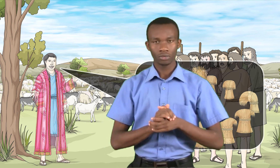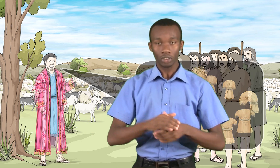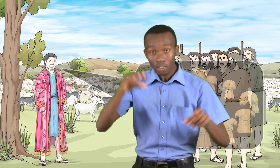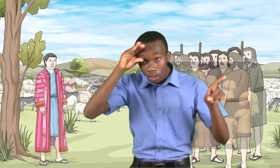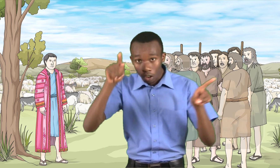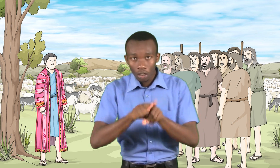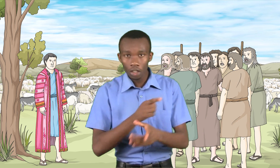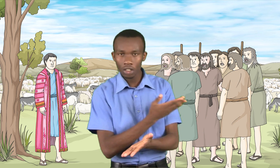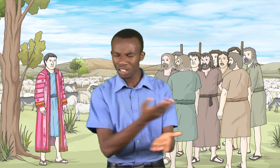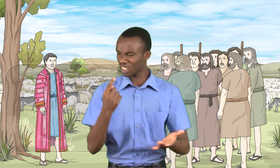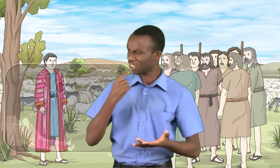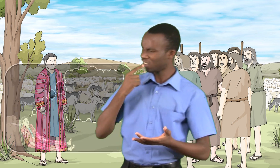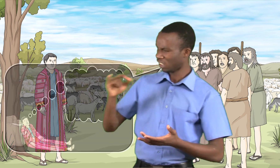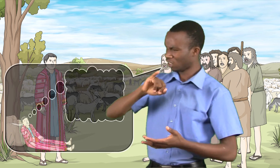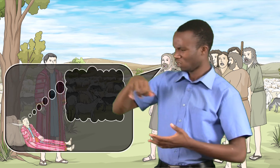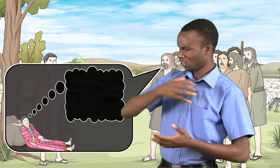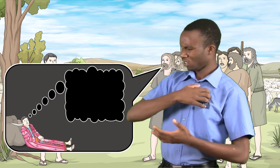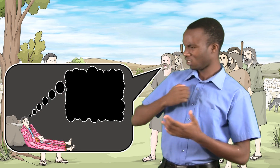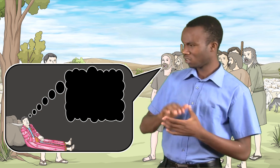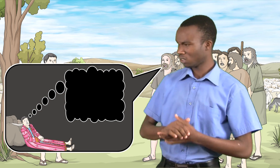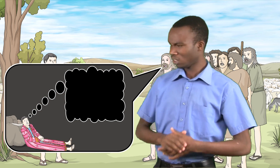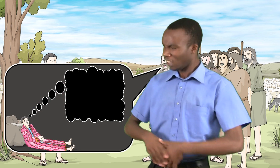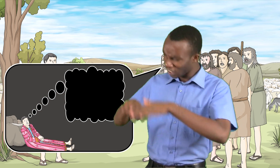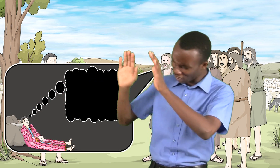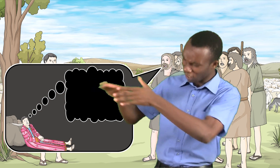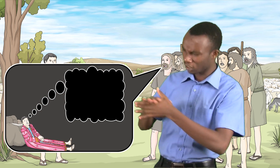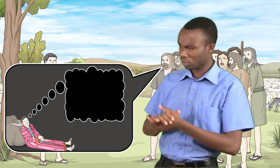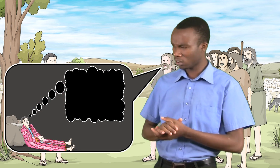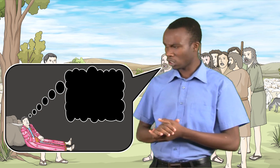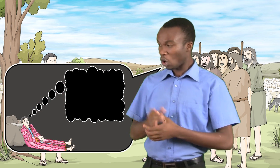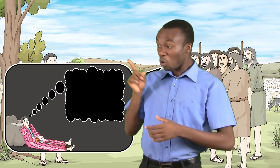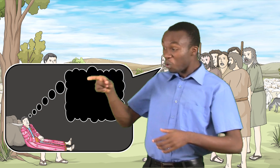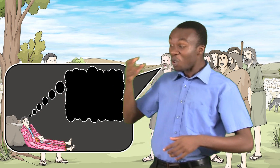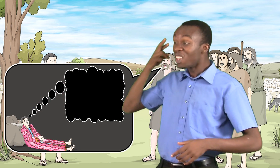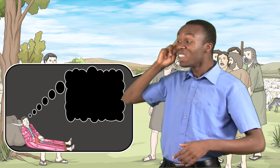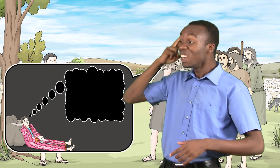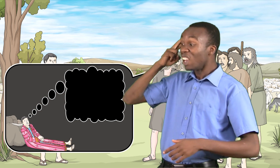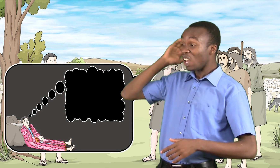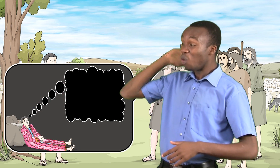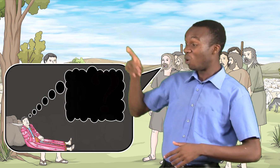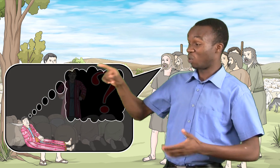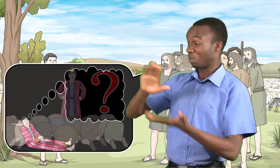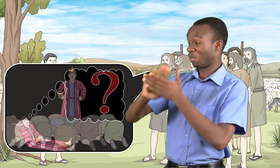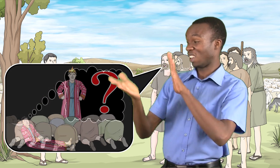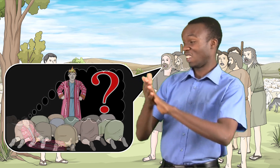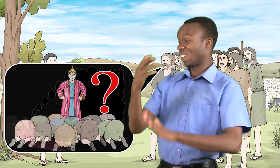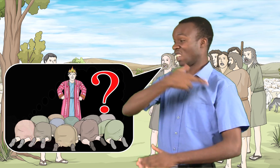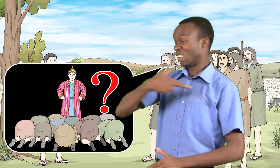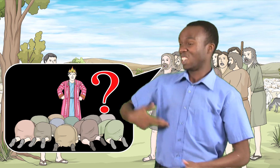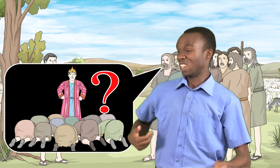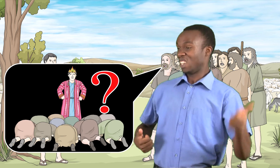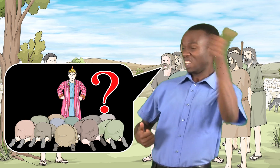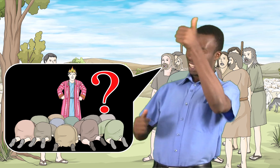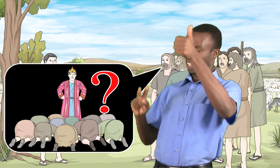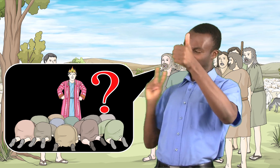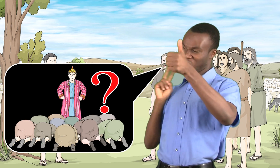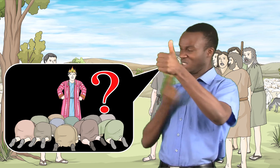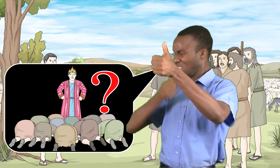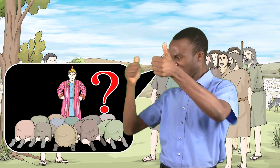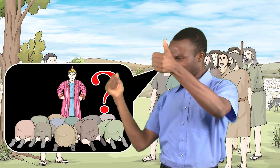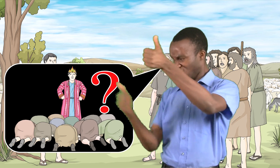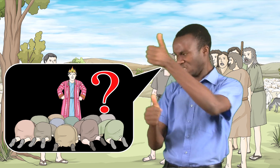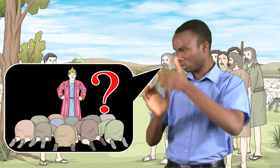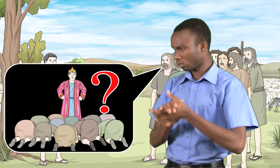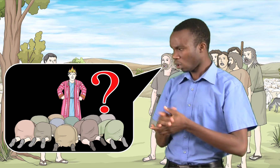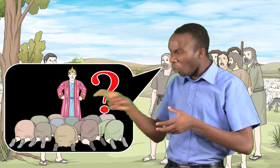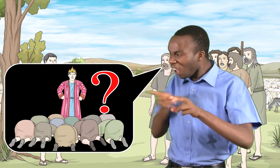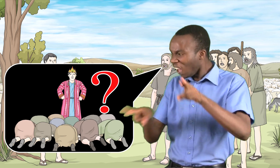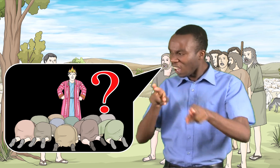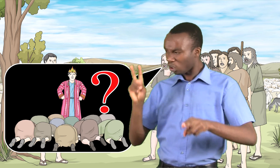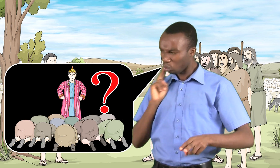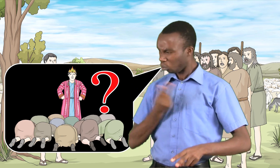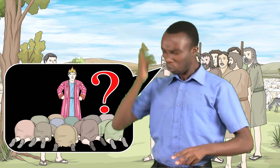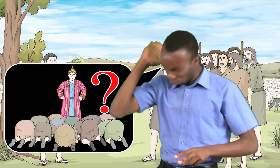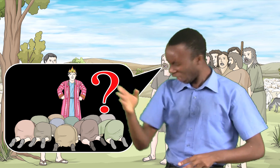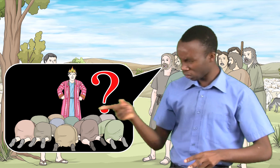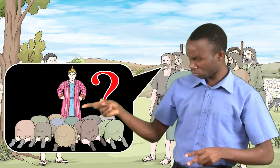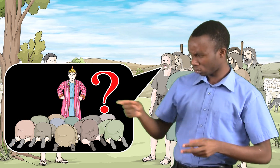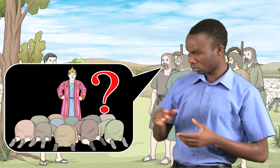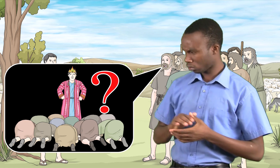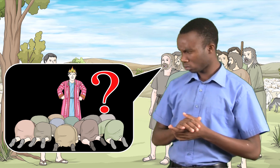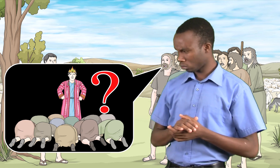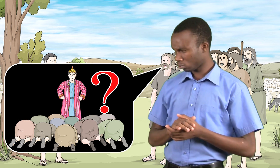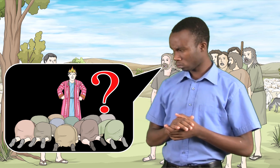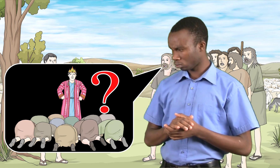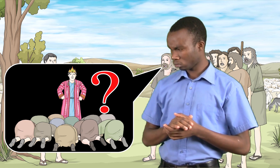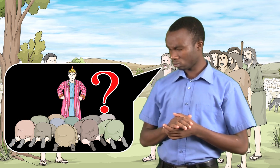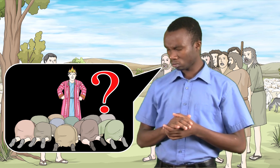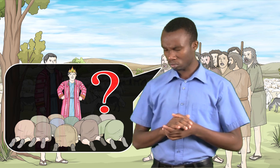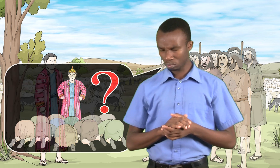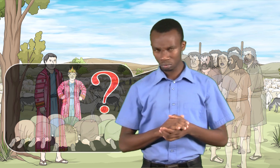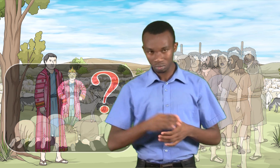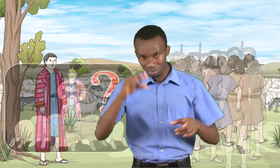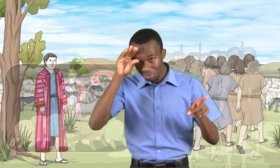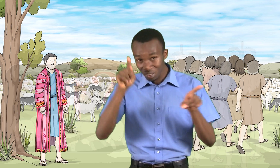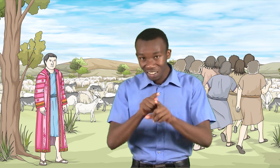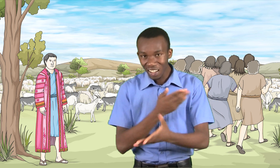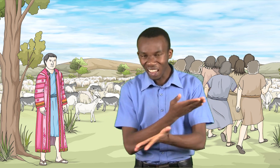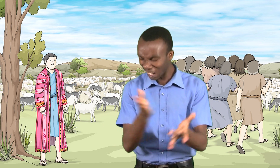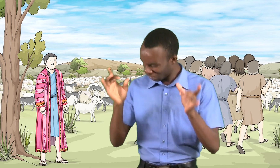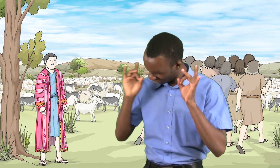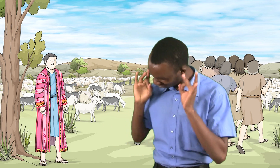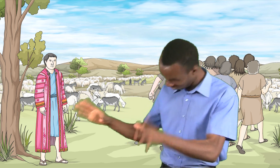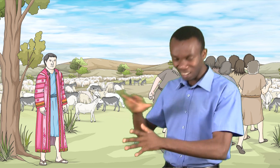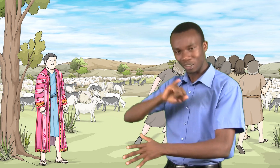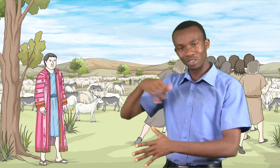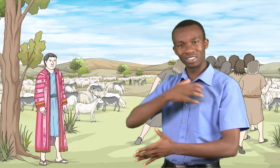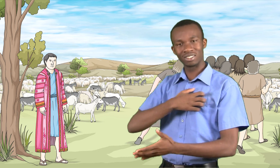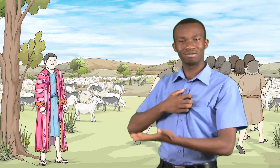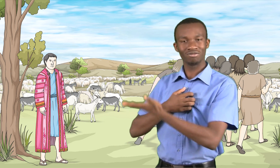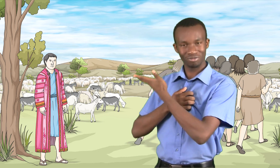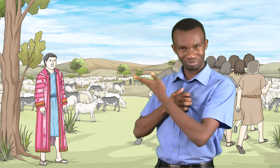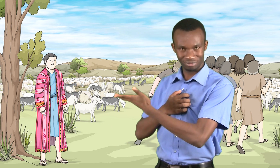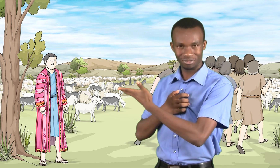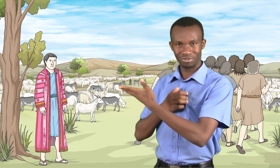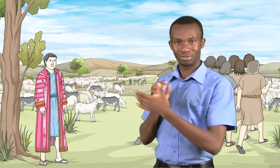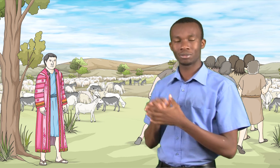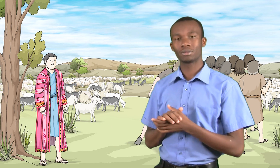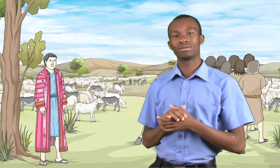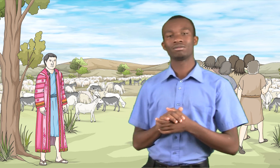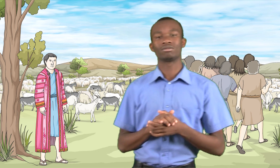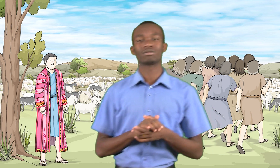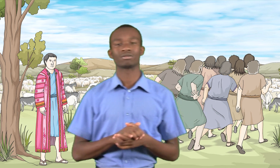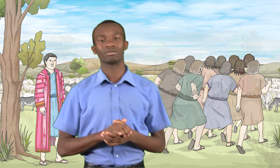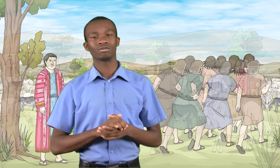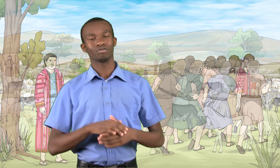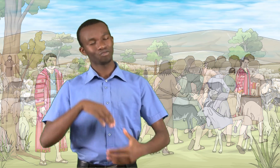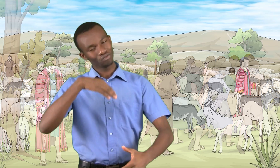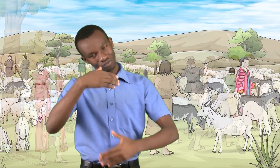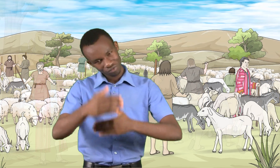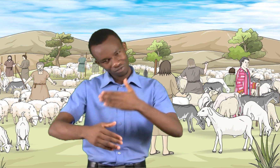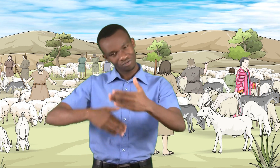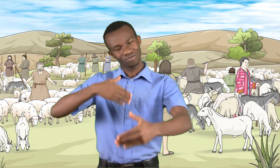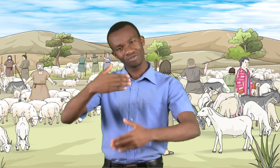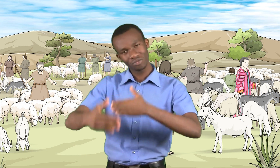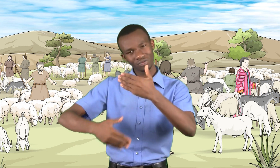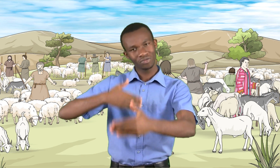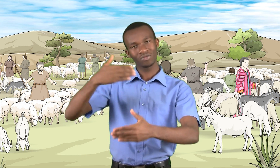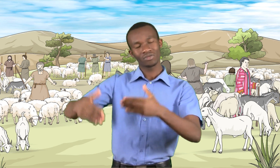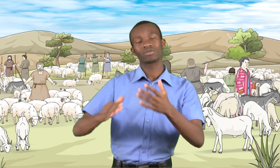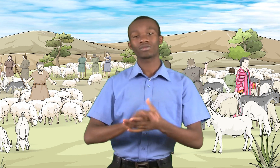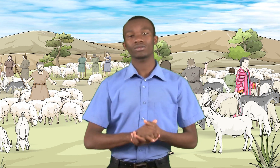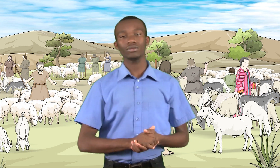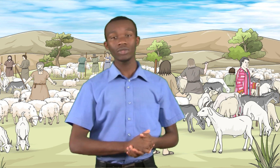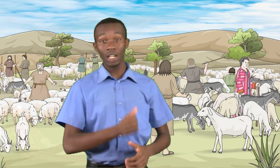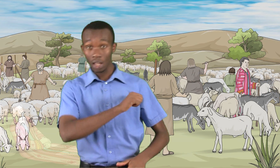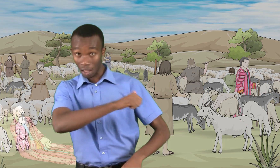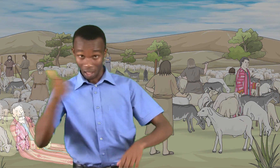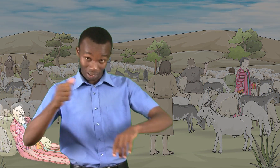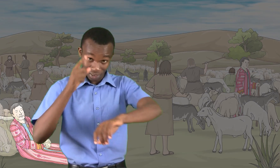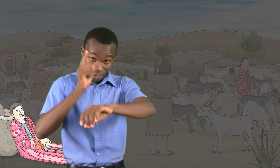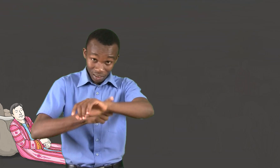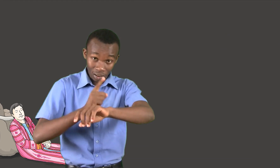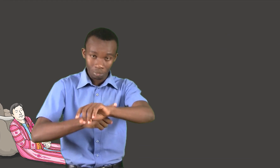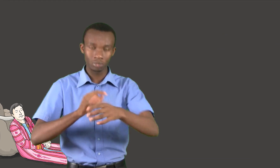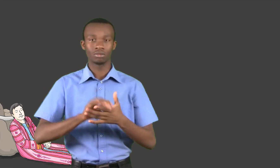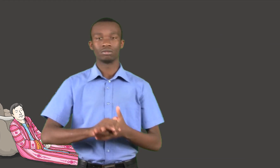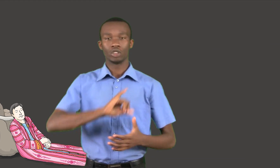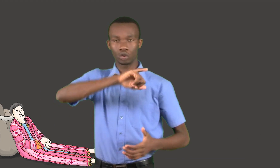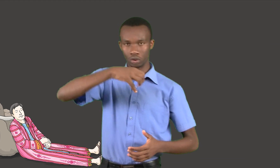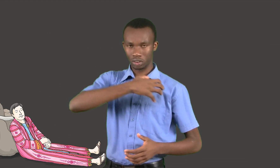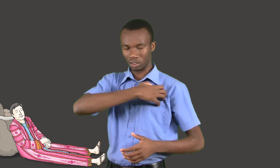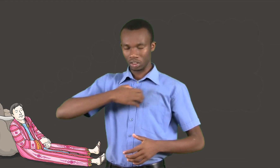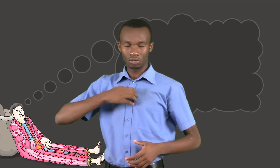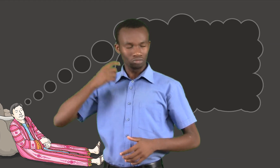“Do you intend to reign over us?” his brothers asked. “Will you actually rule us?” So they hated him even more because of his dream and his statements.